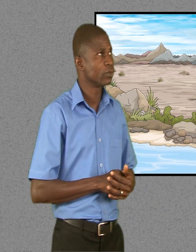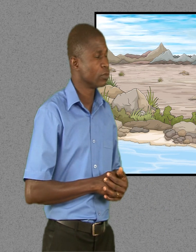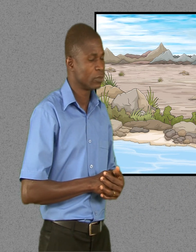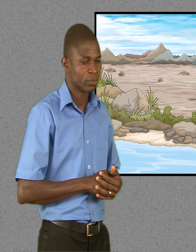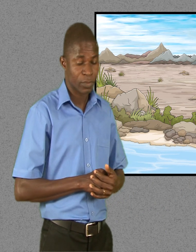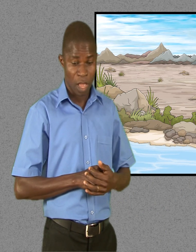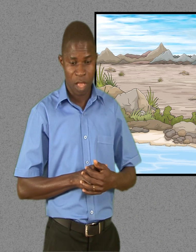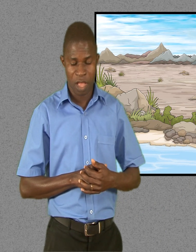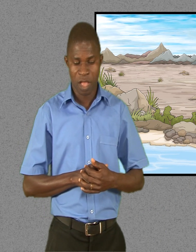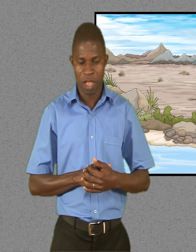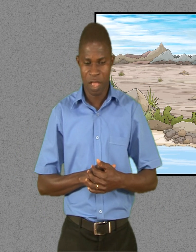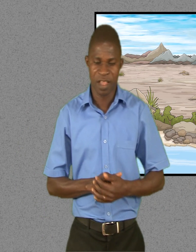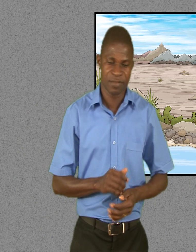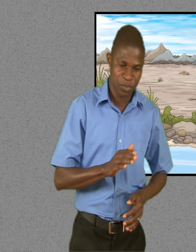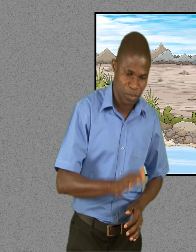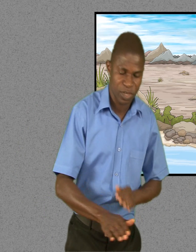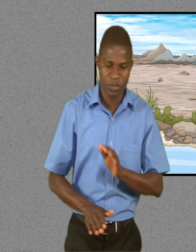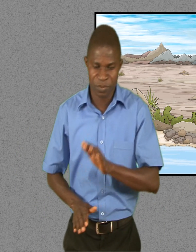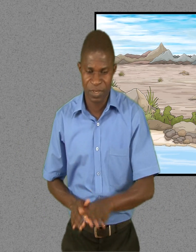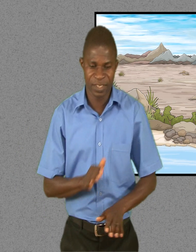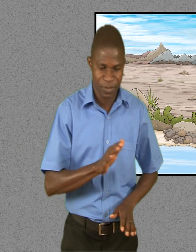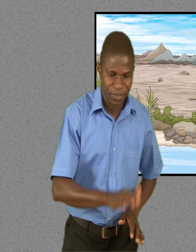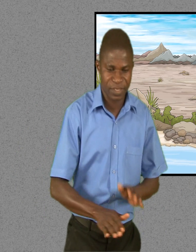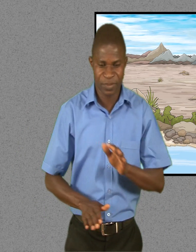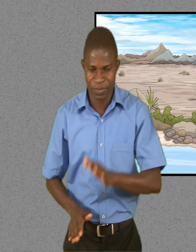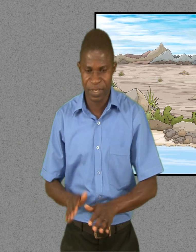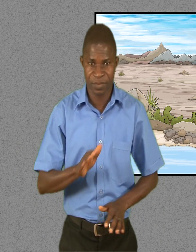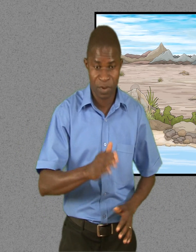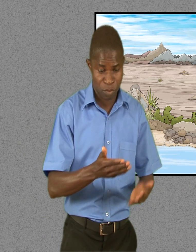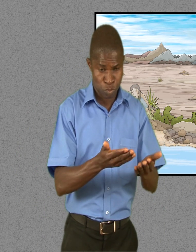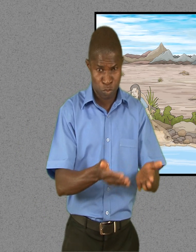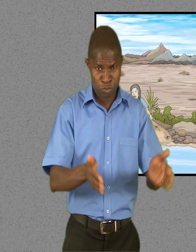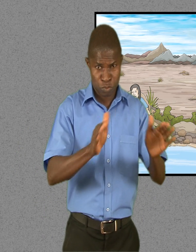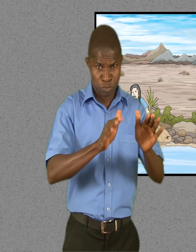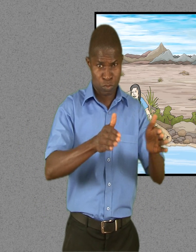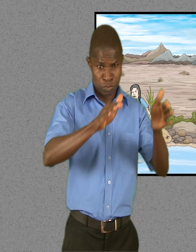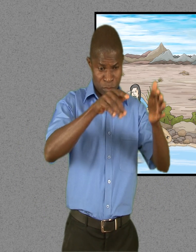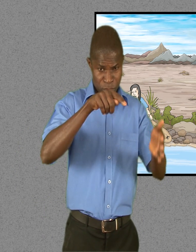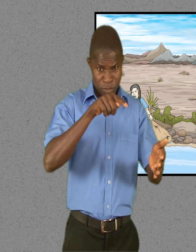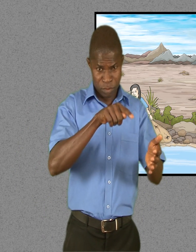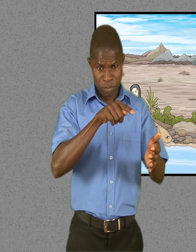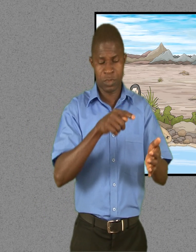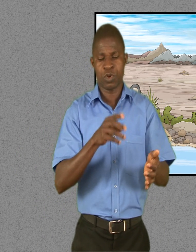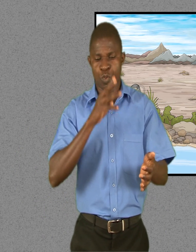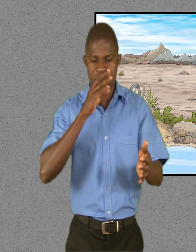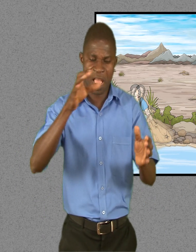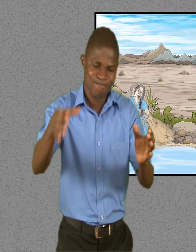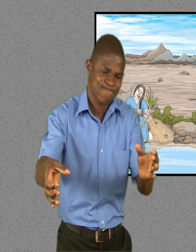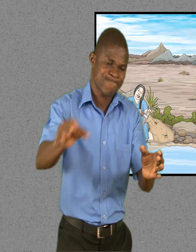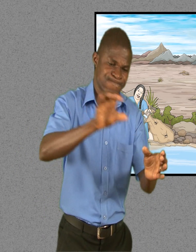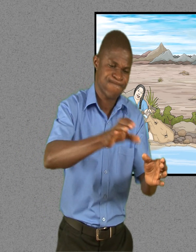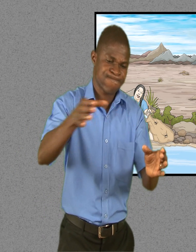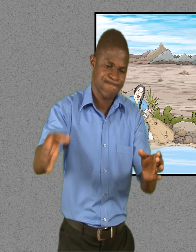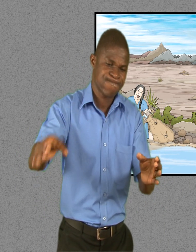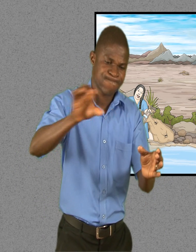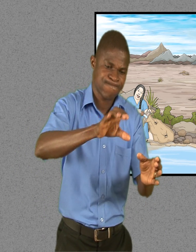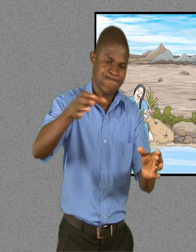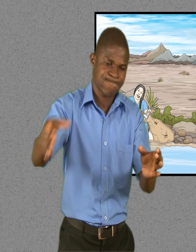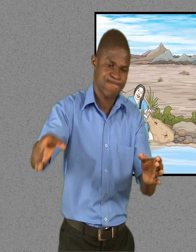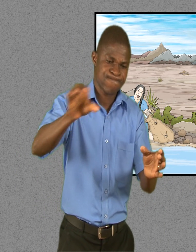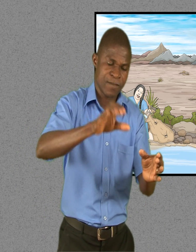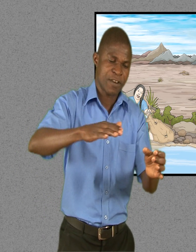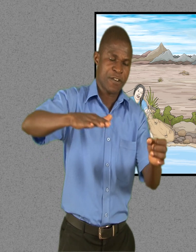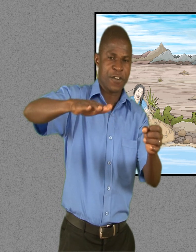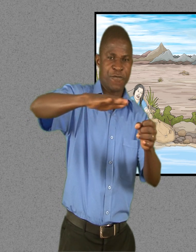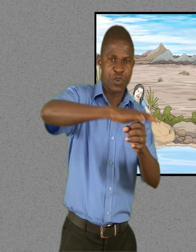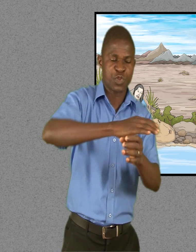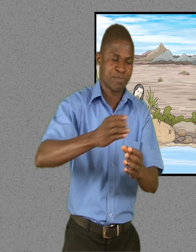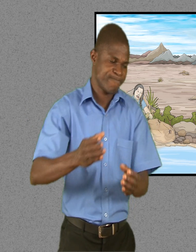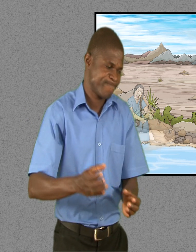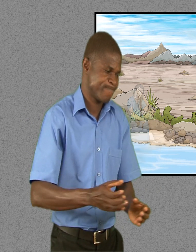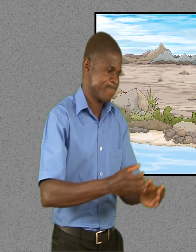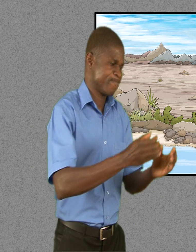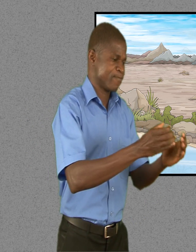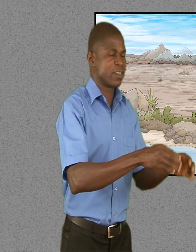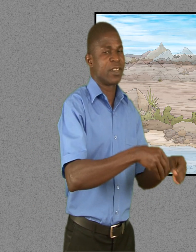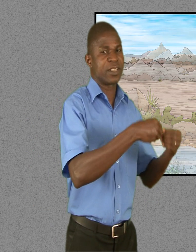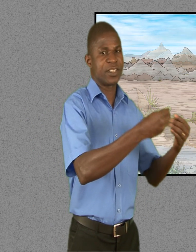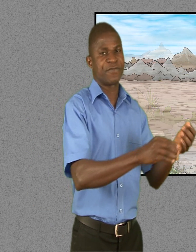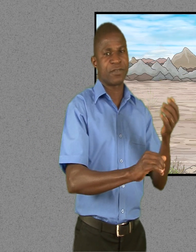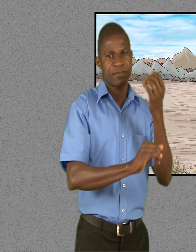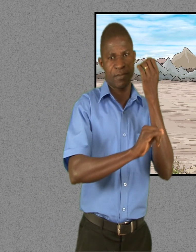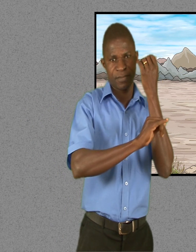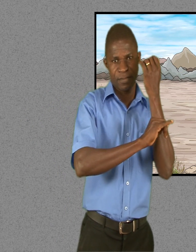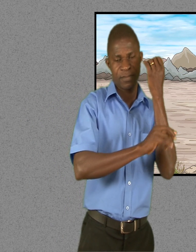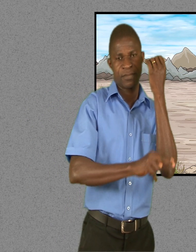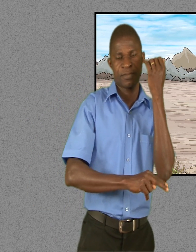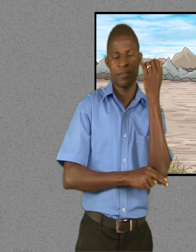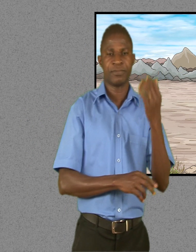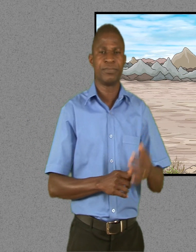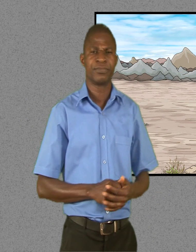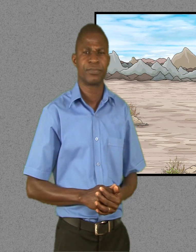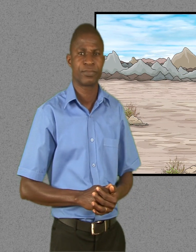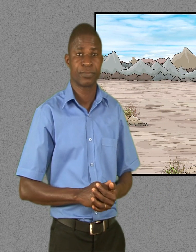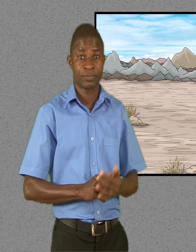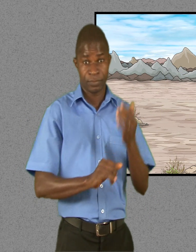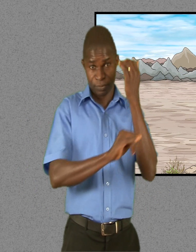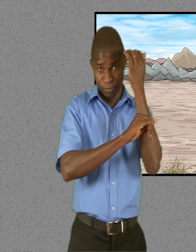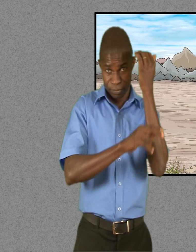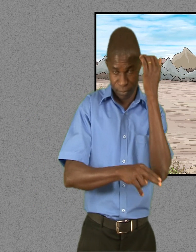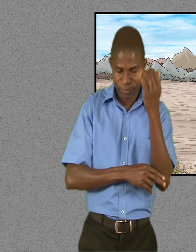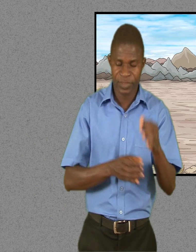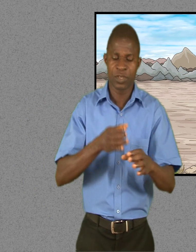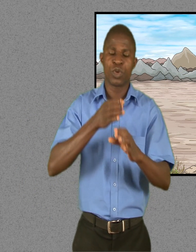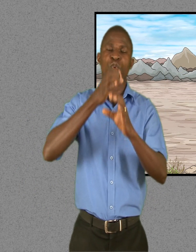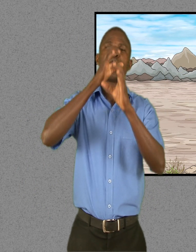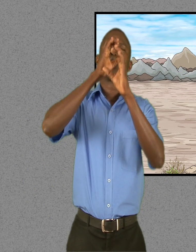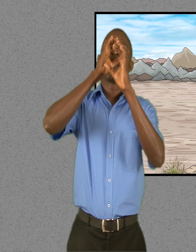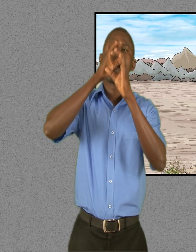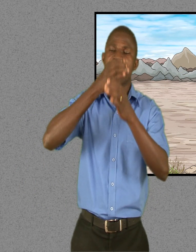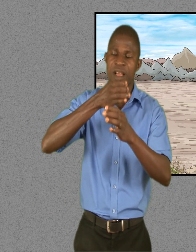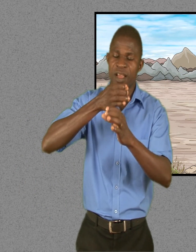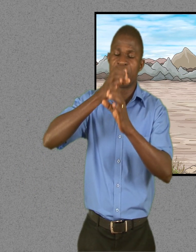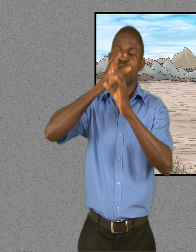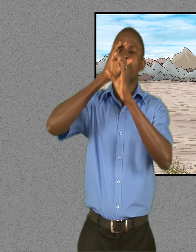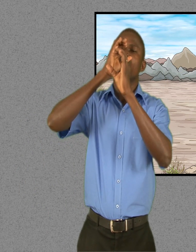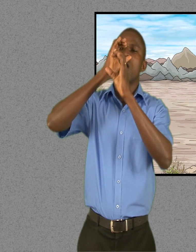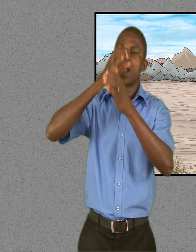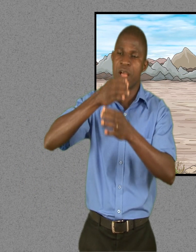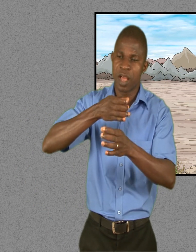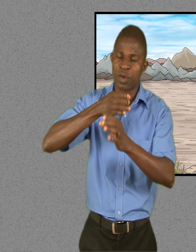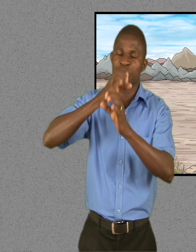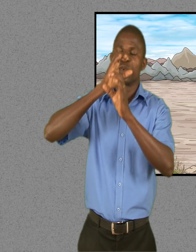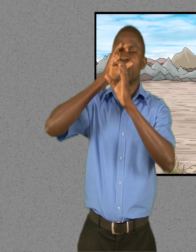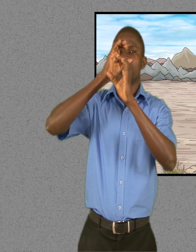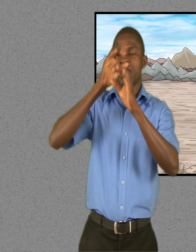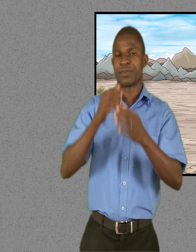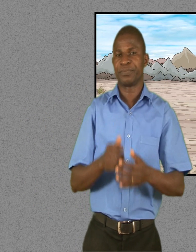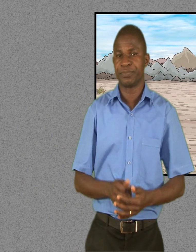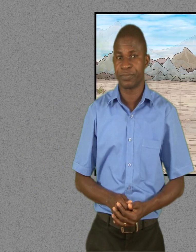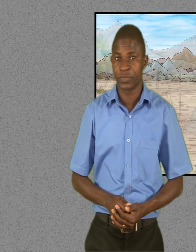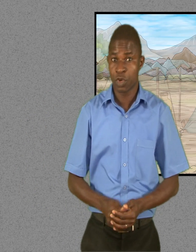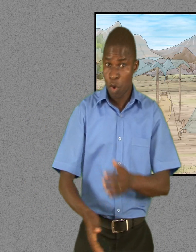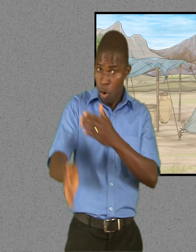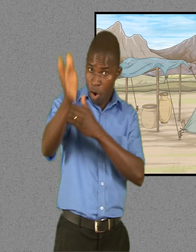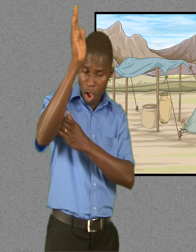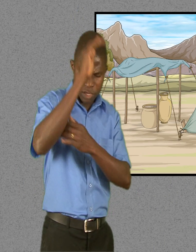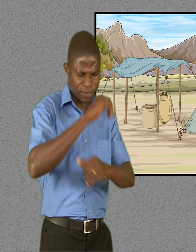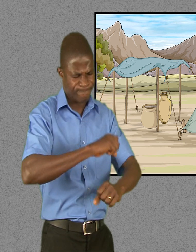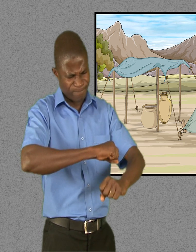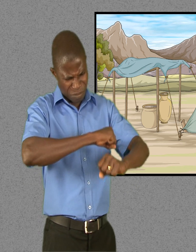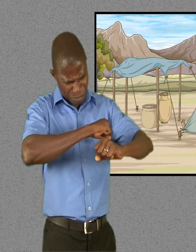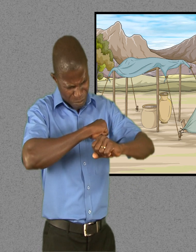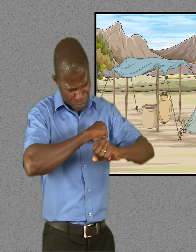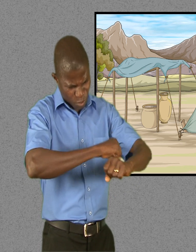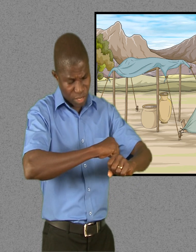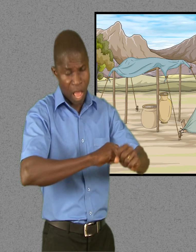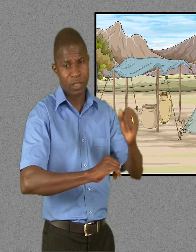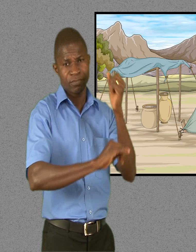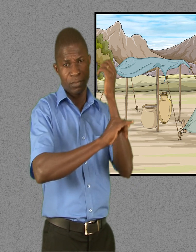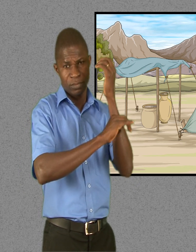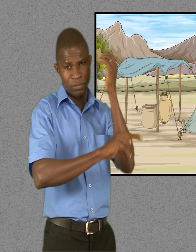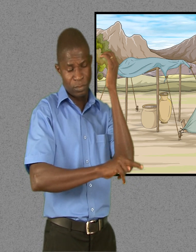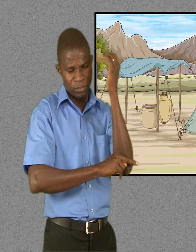So she went and filled the skin with water and gave the boy a drink.